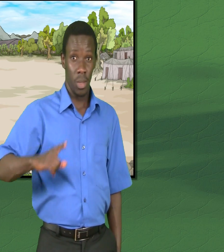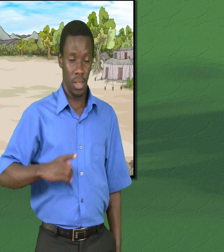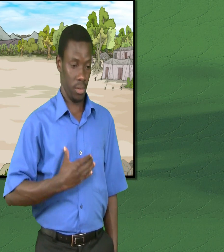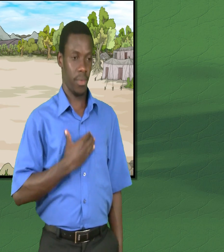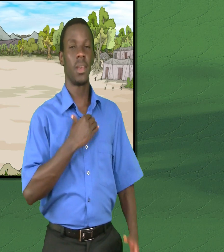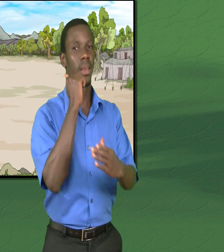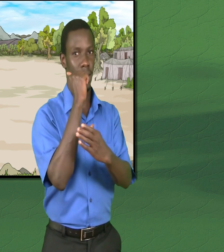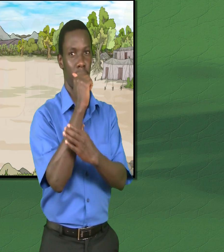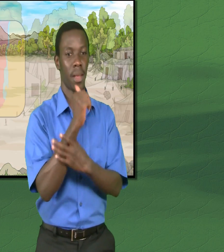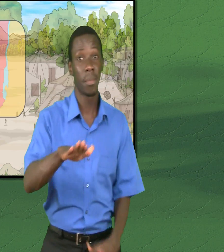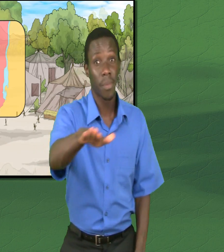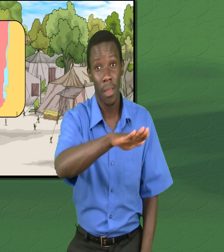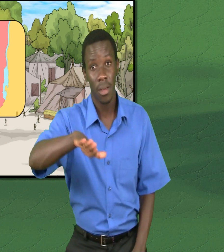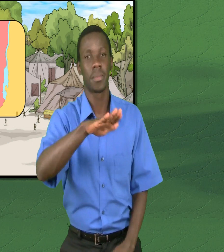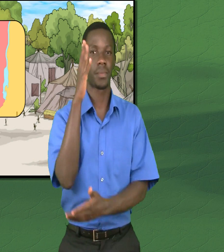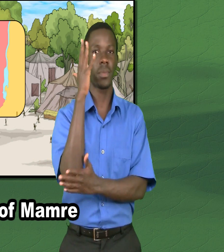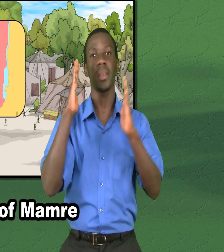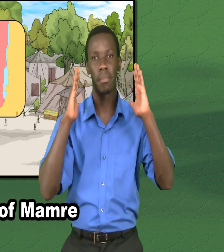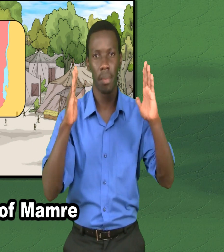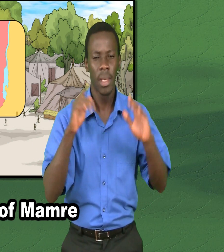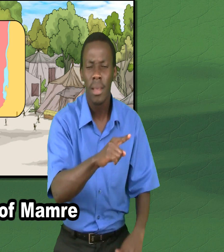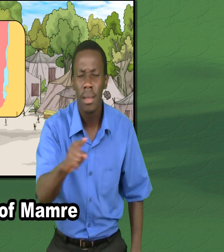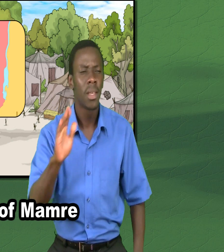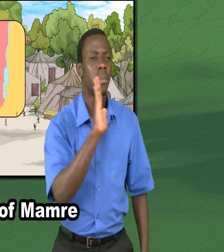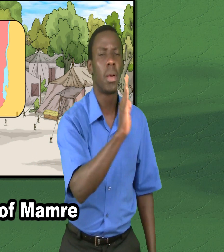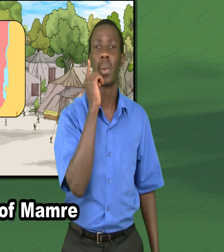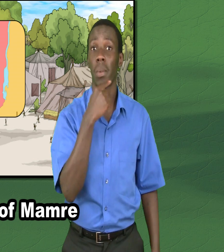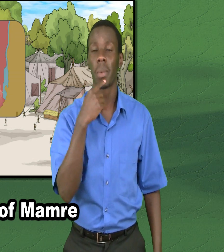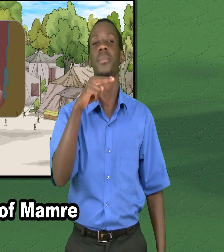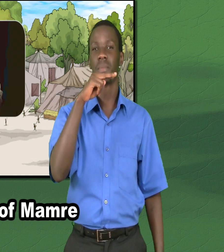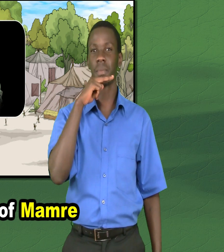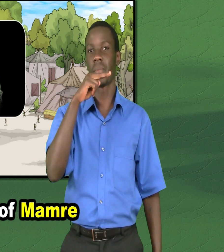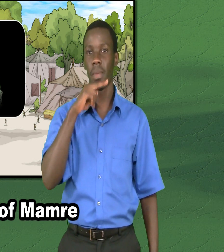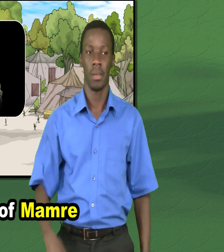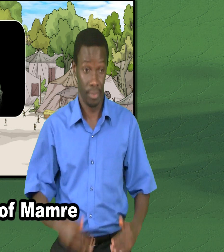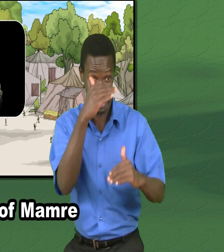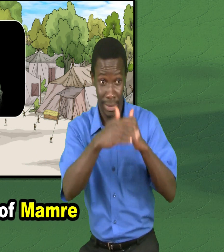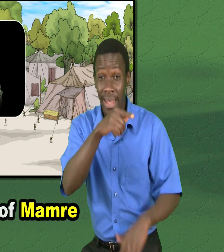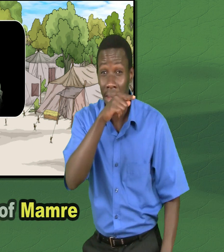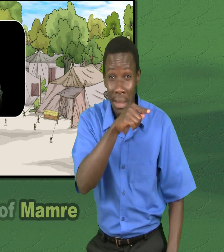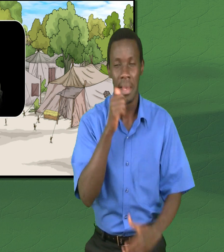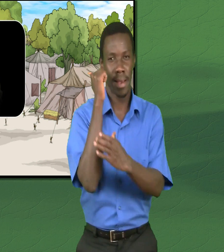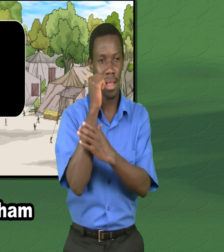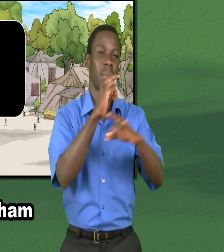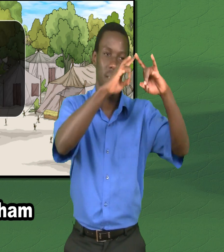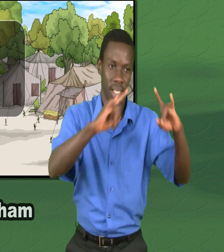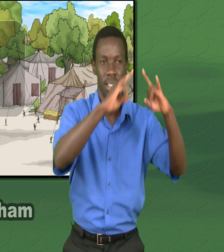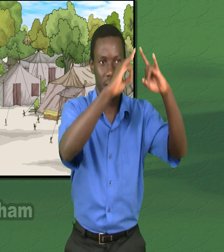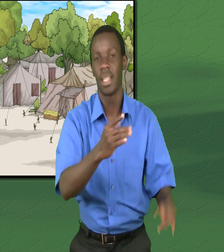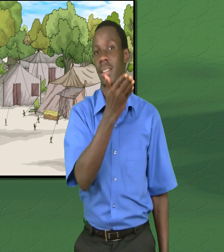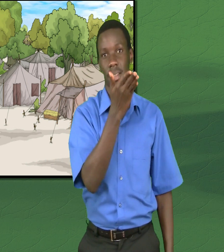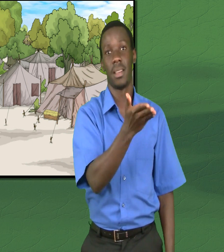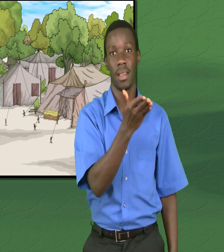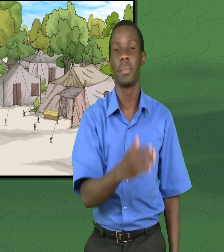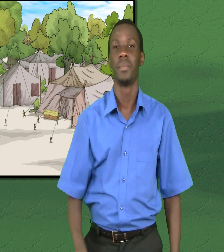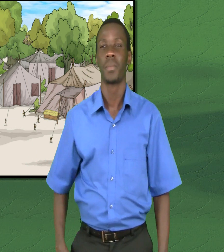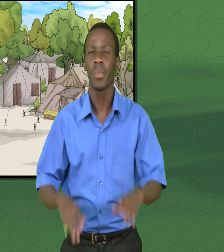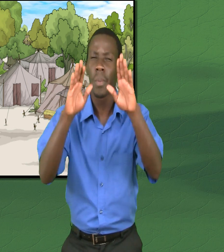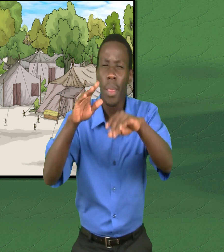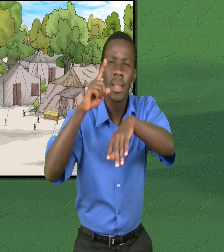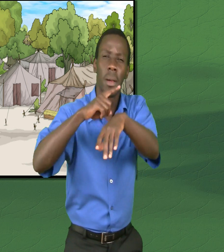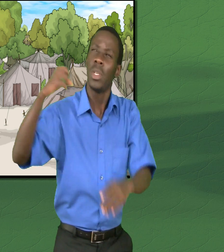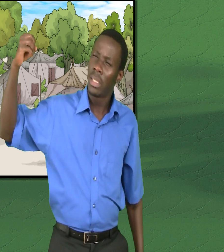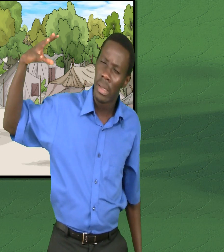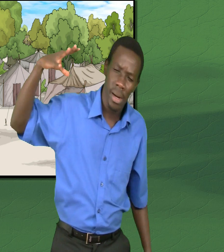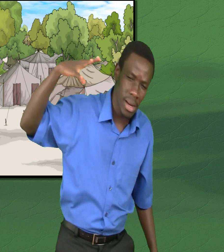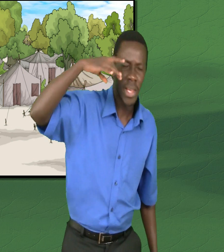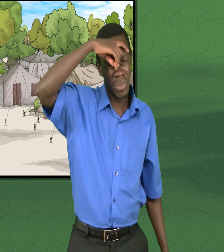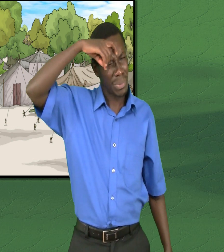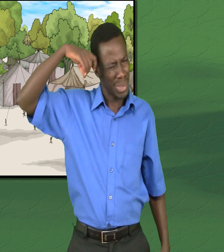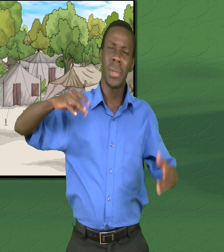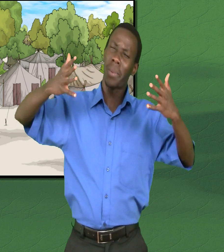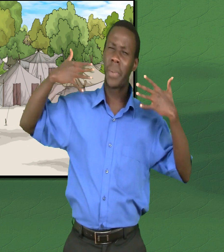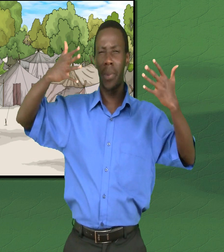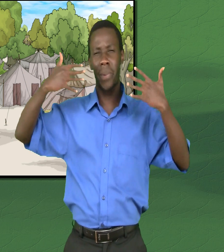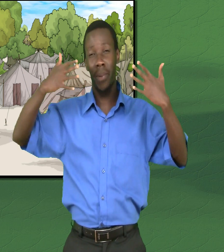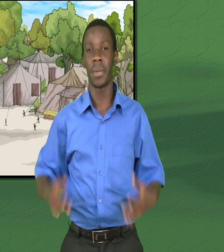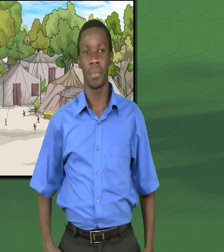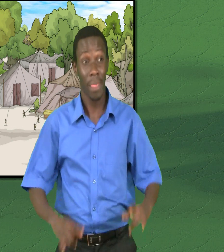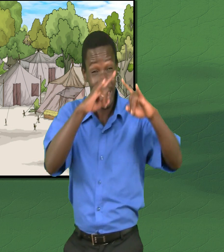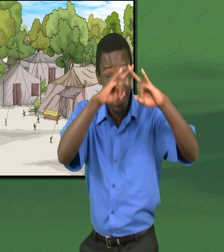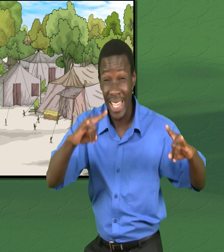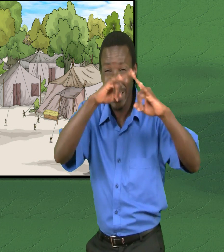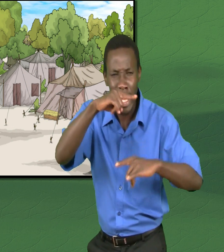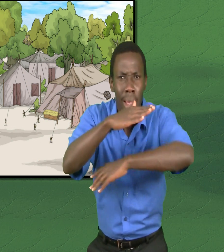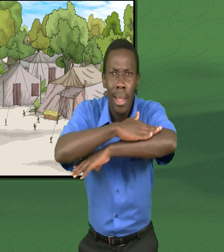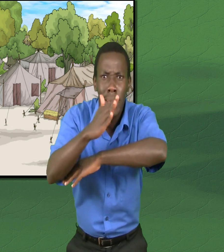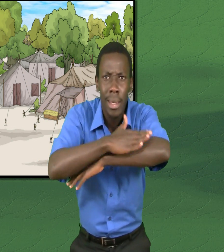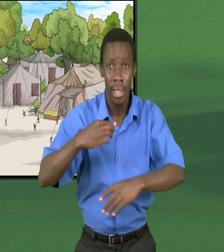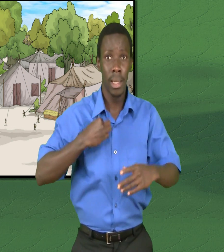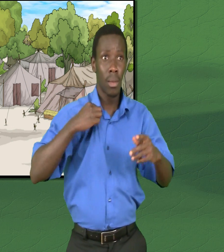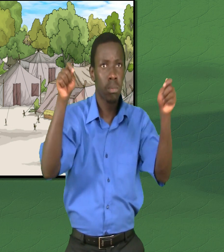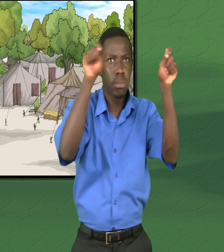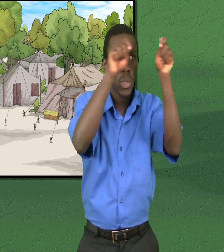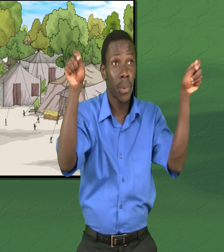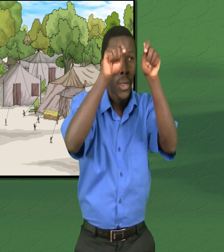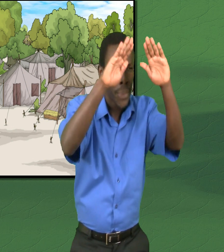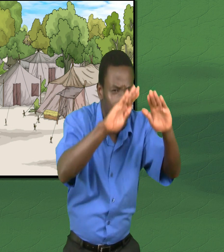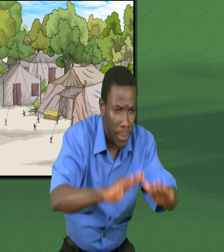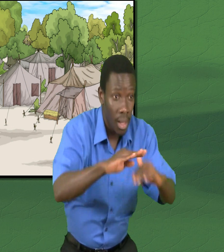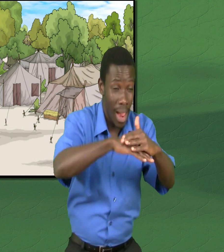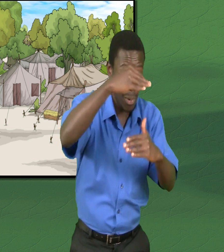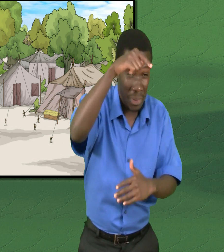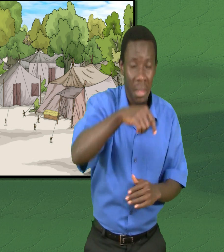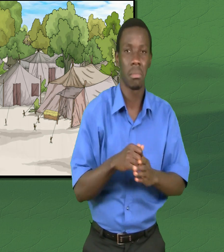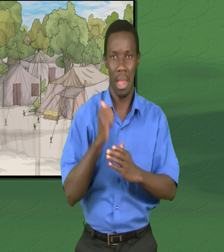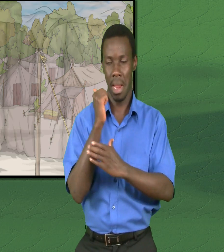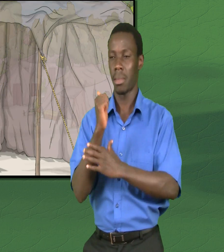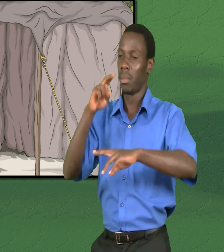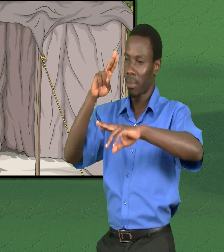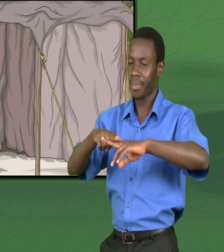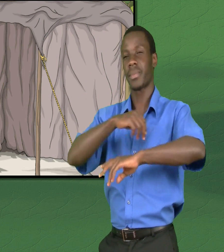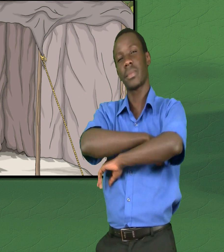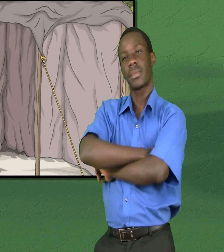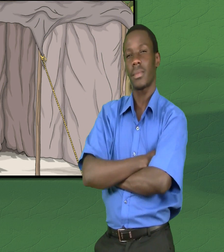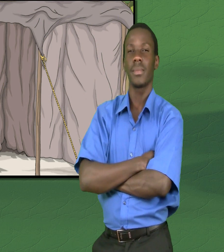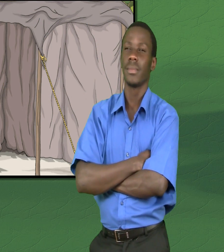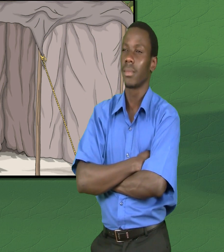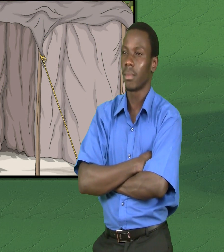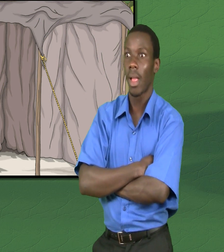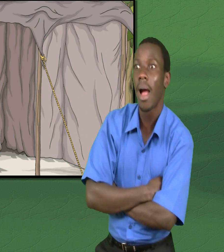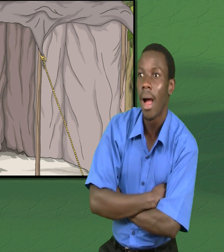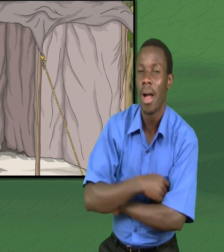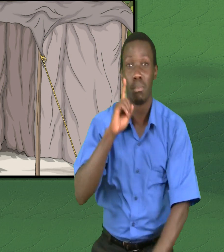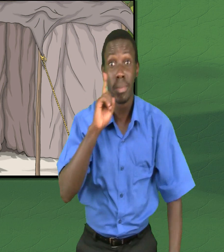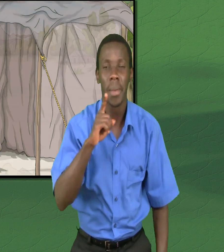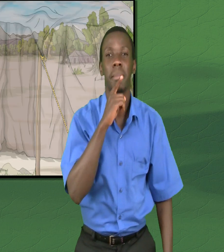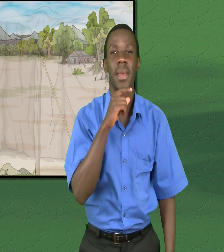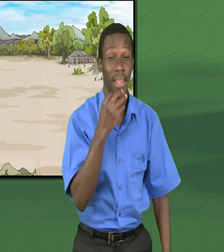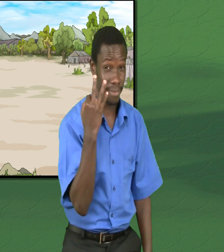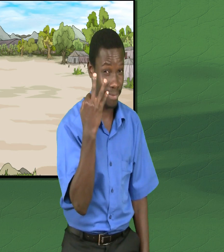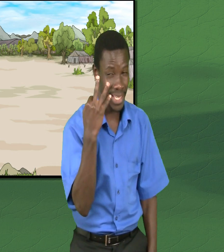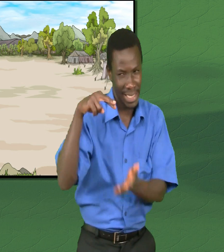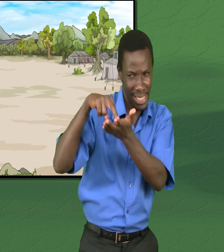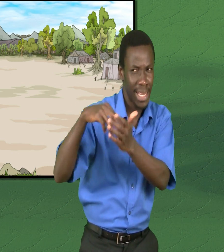Then the LORD appeared to Abraham by the Oaks of Mamre in the heat of the day, while he was sitting at the entrance of his tent.